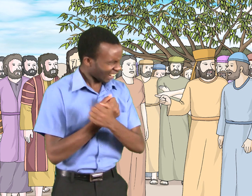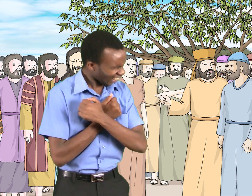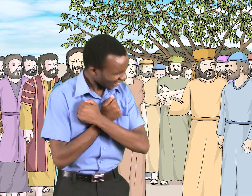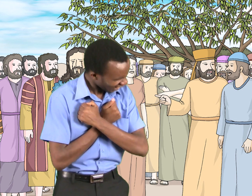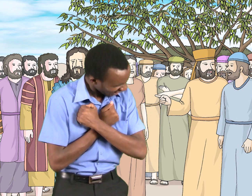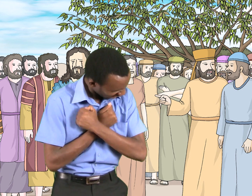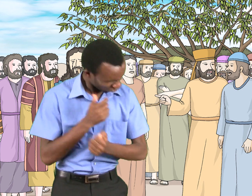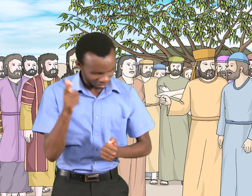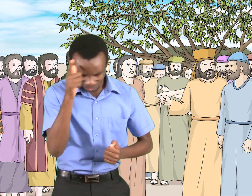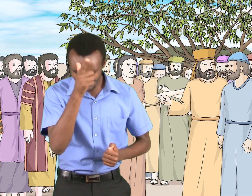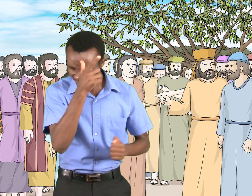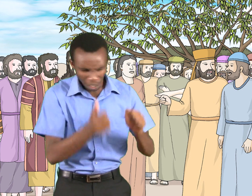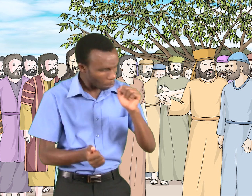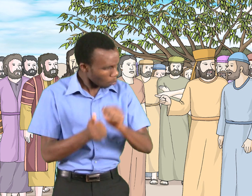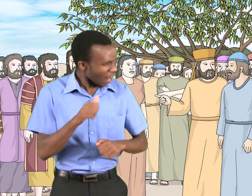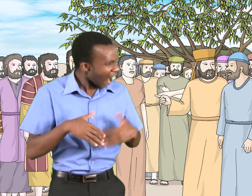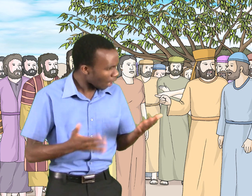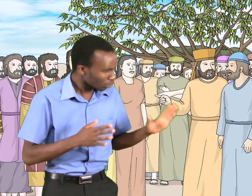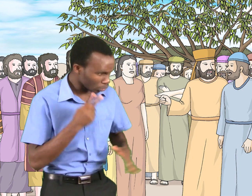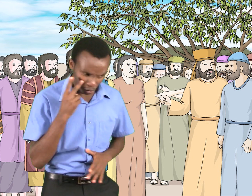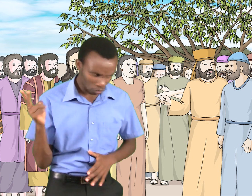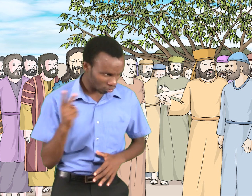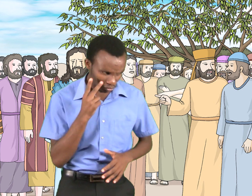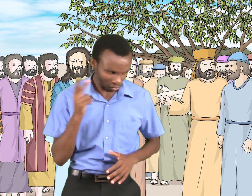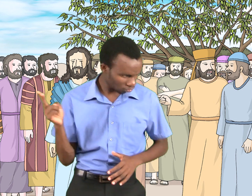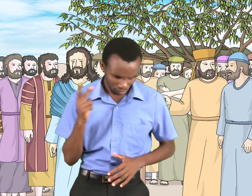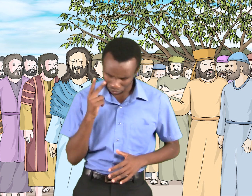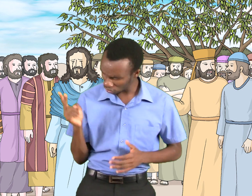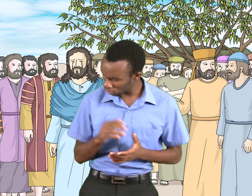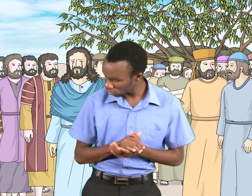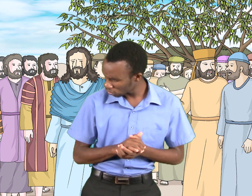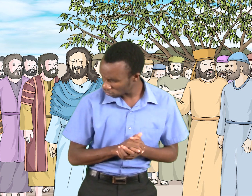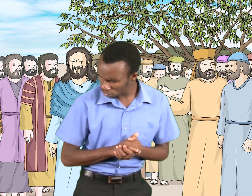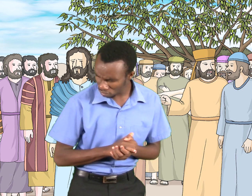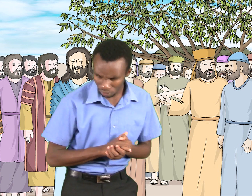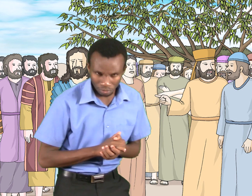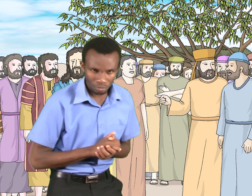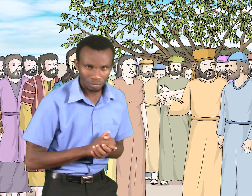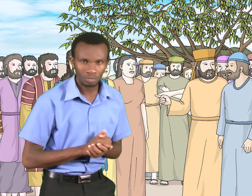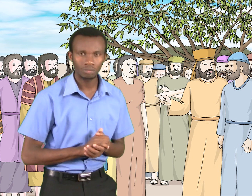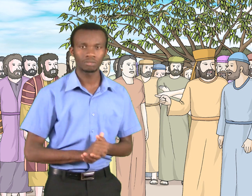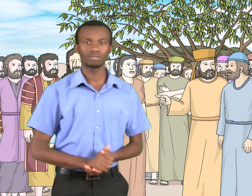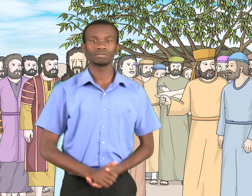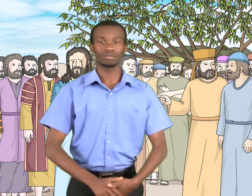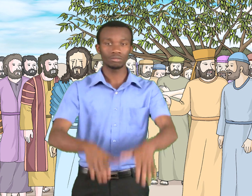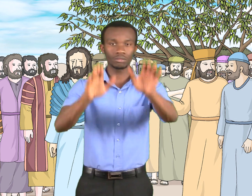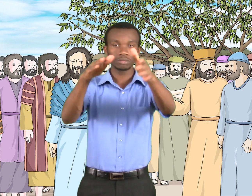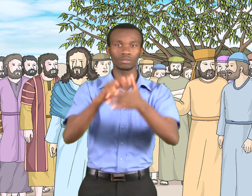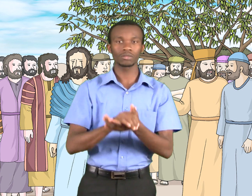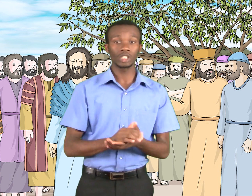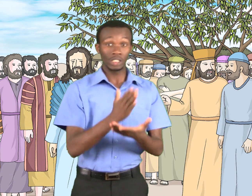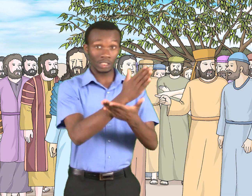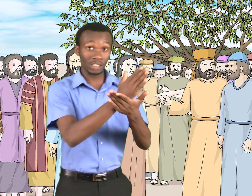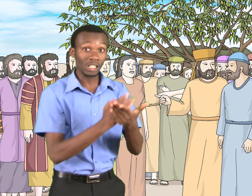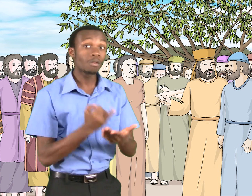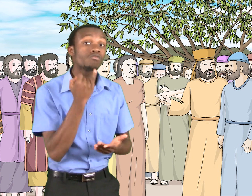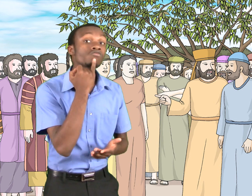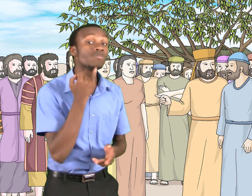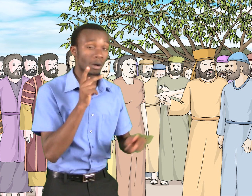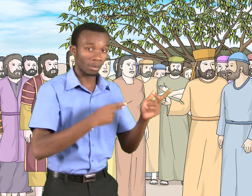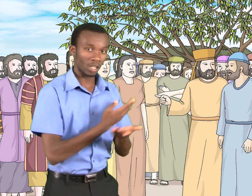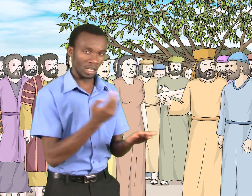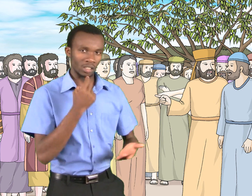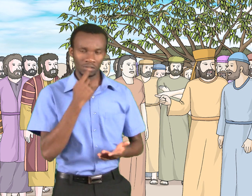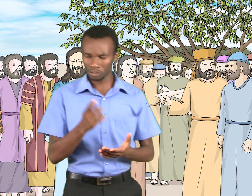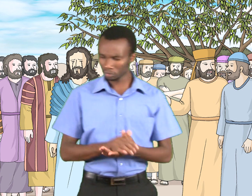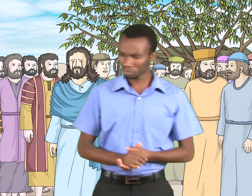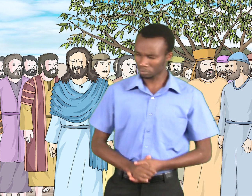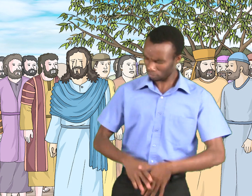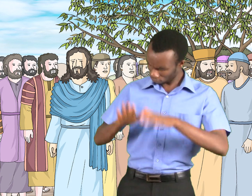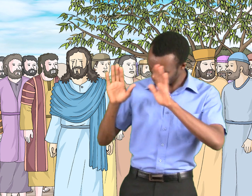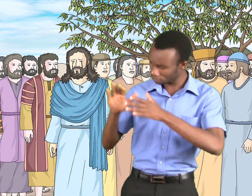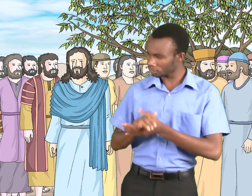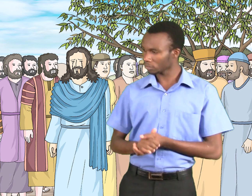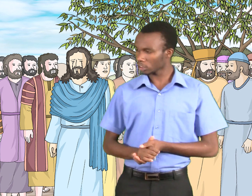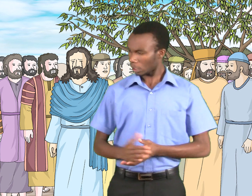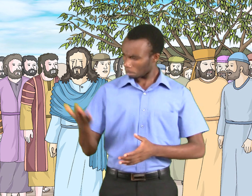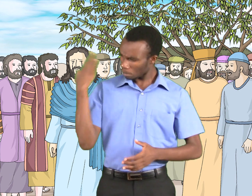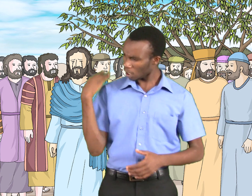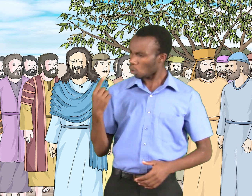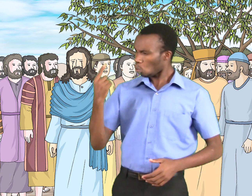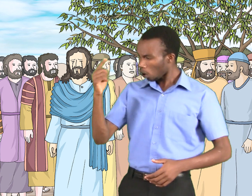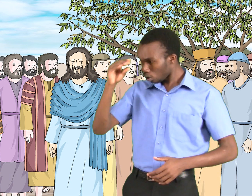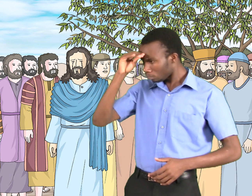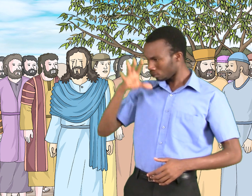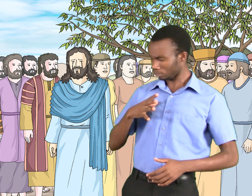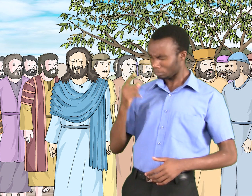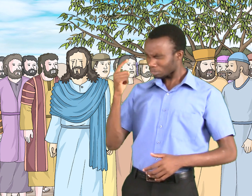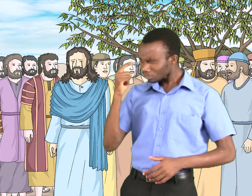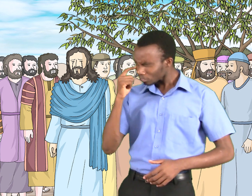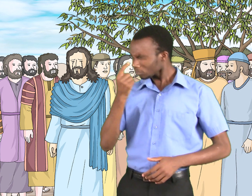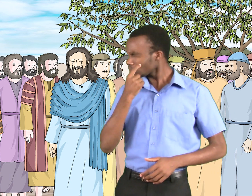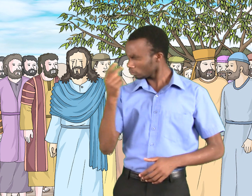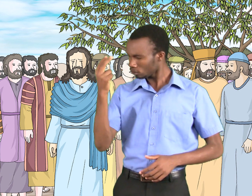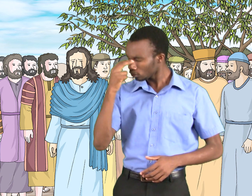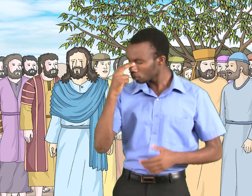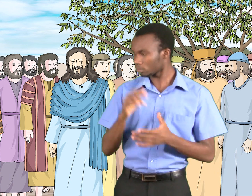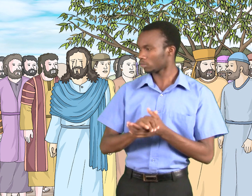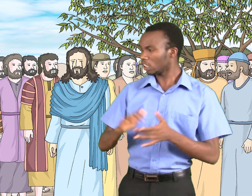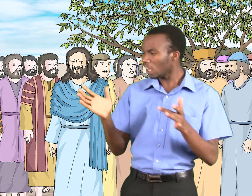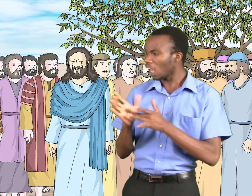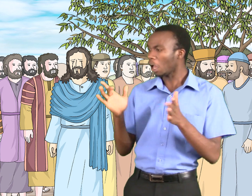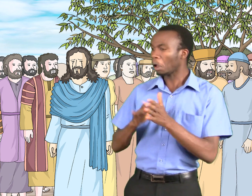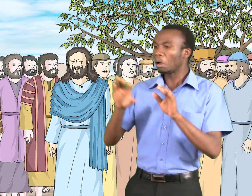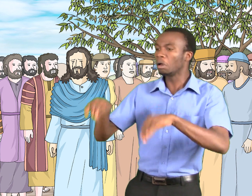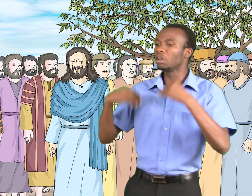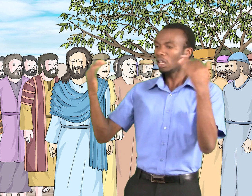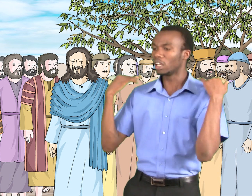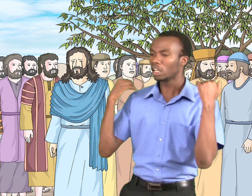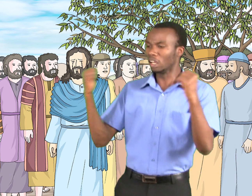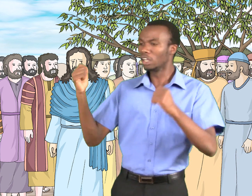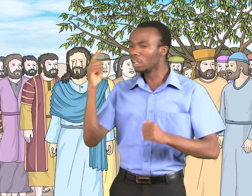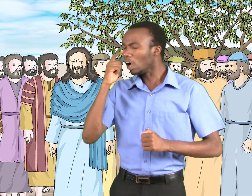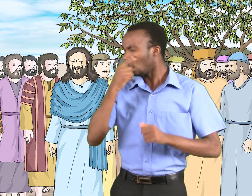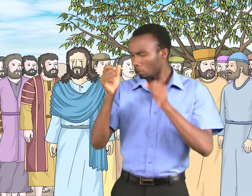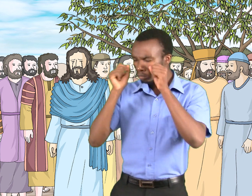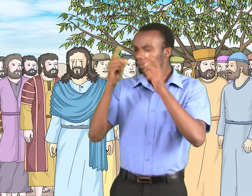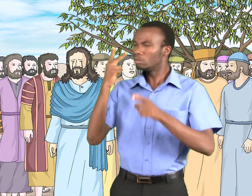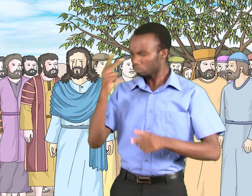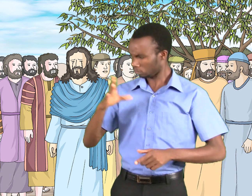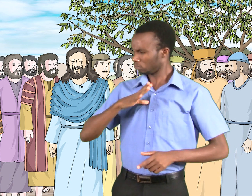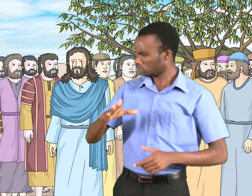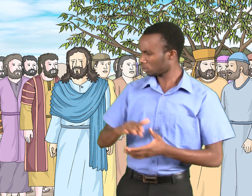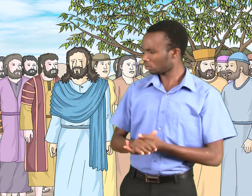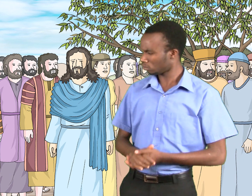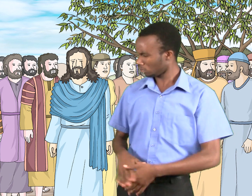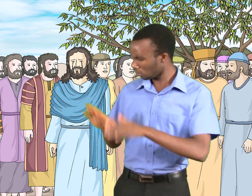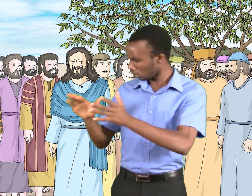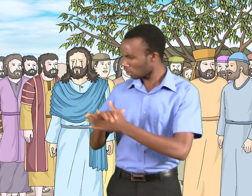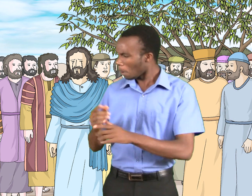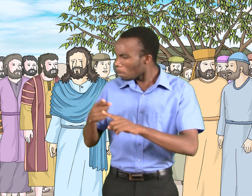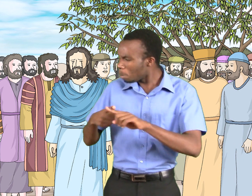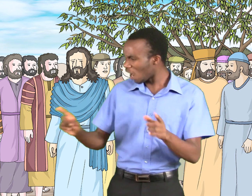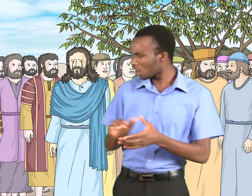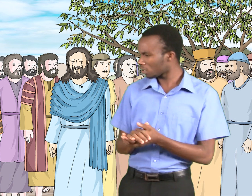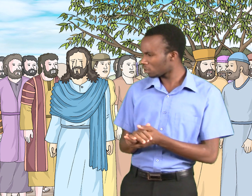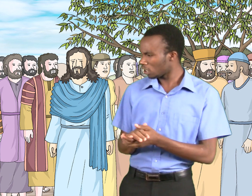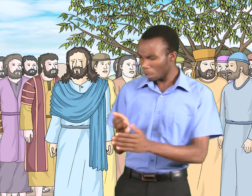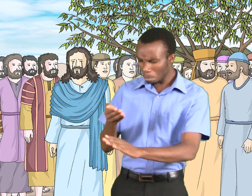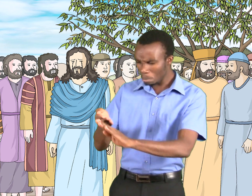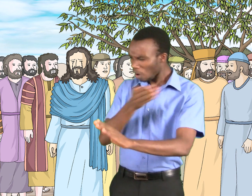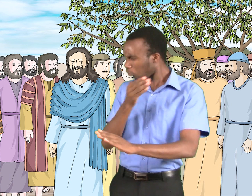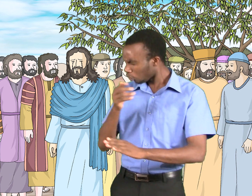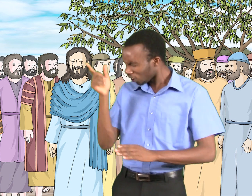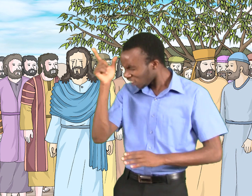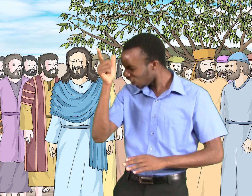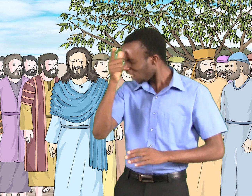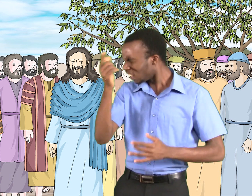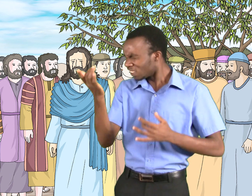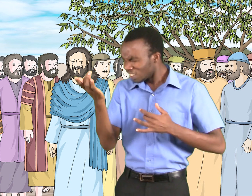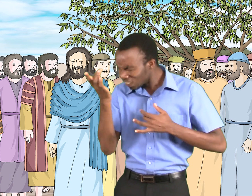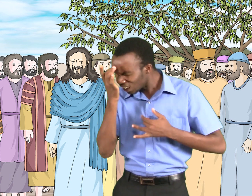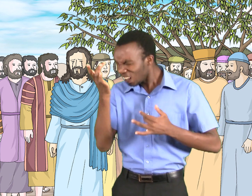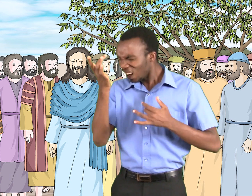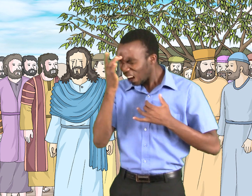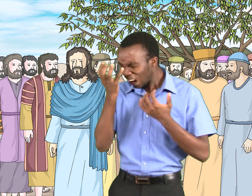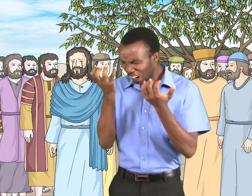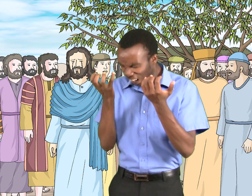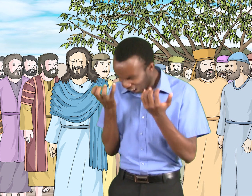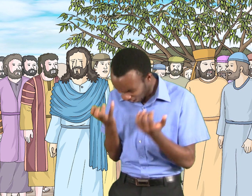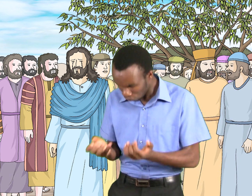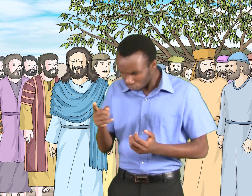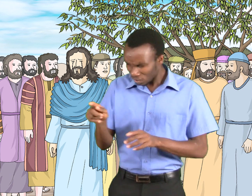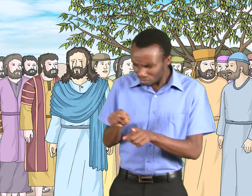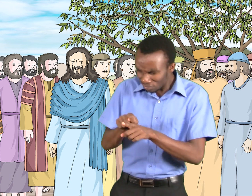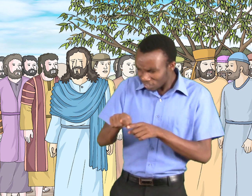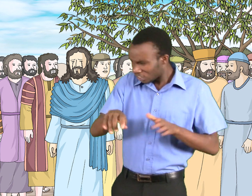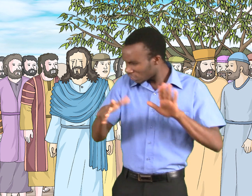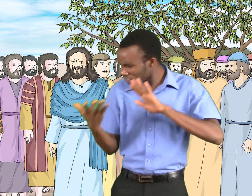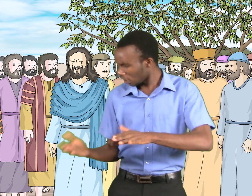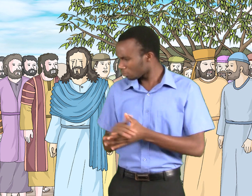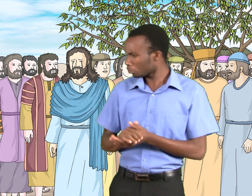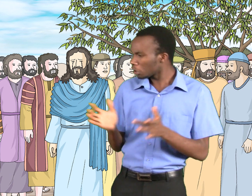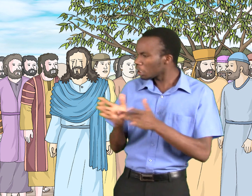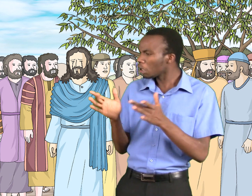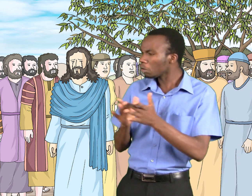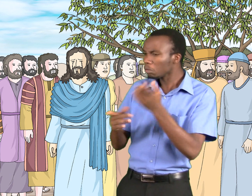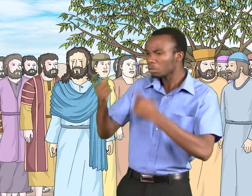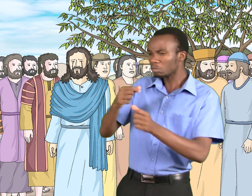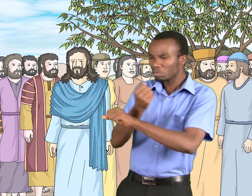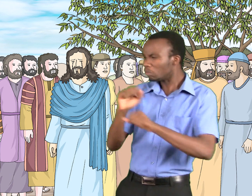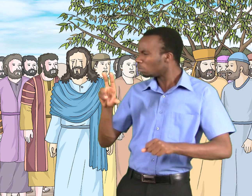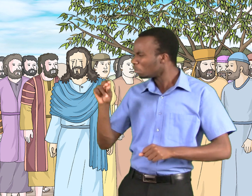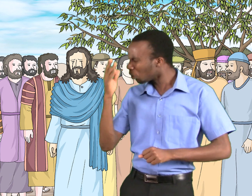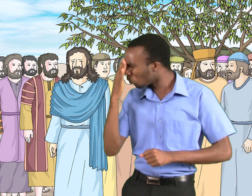“Where have you put him?” He asked. “Come and see, Lord,” they answered. Jesus wept.